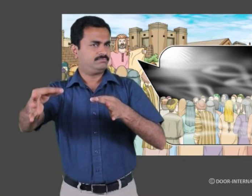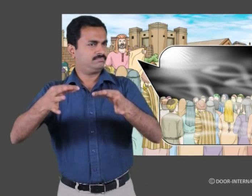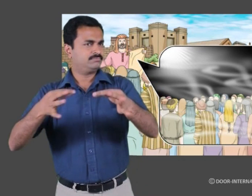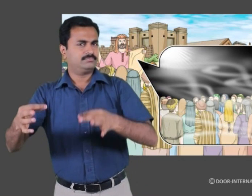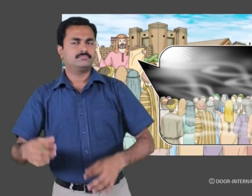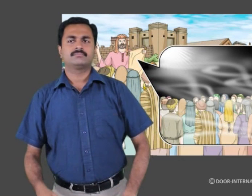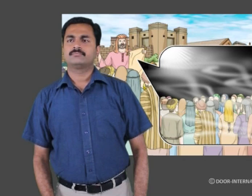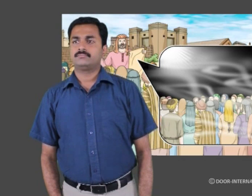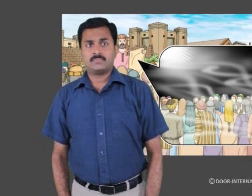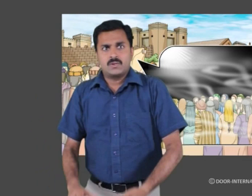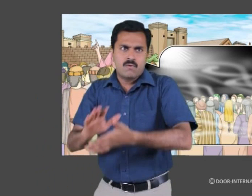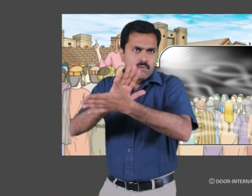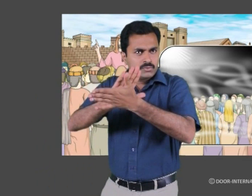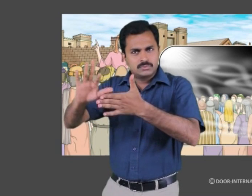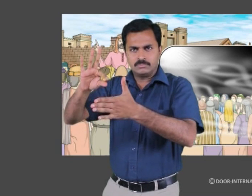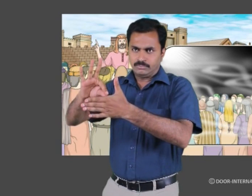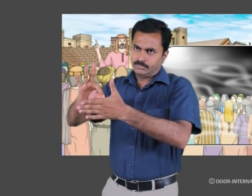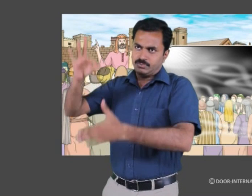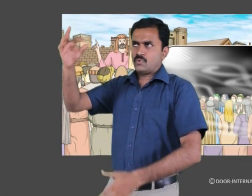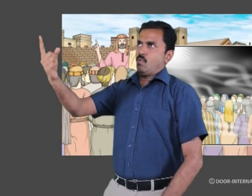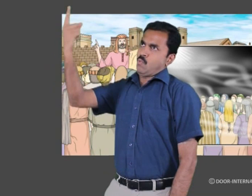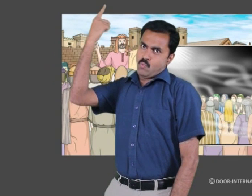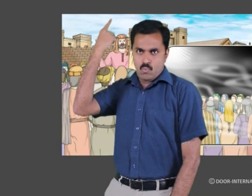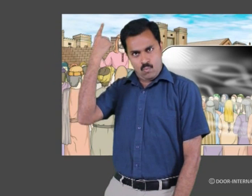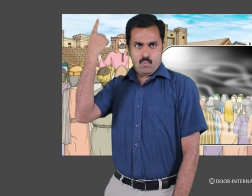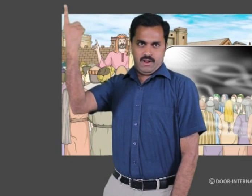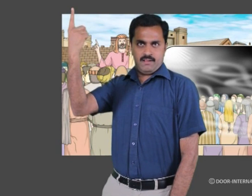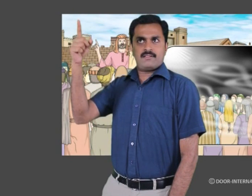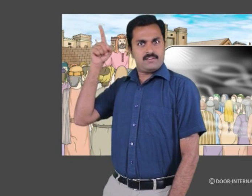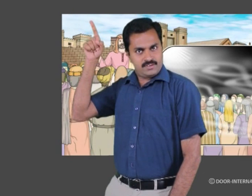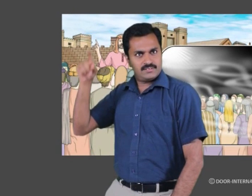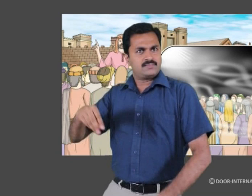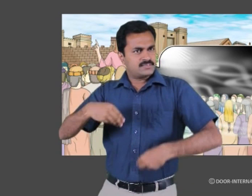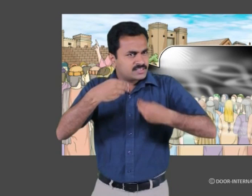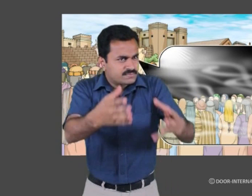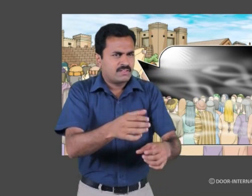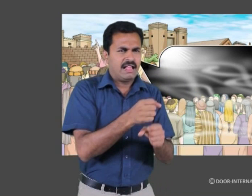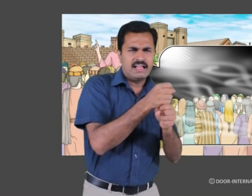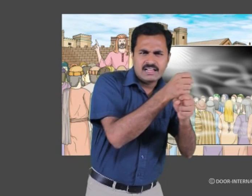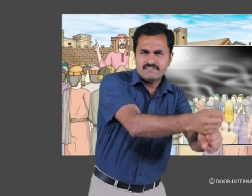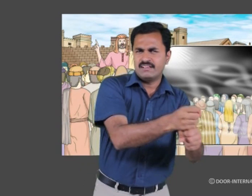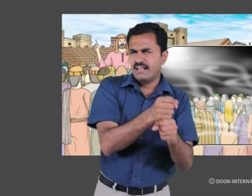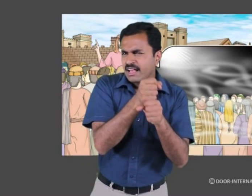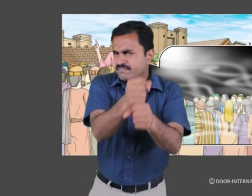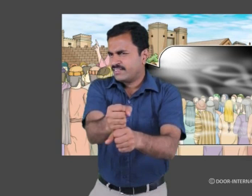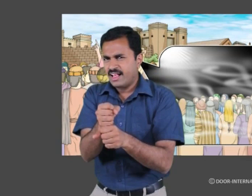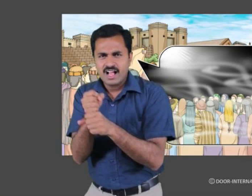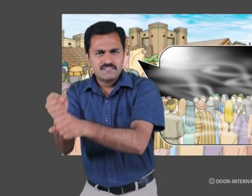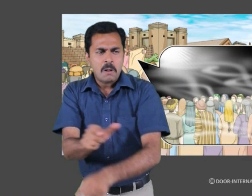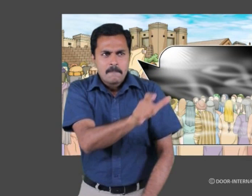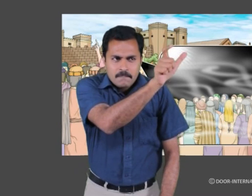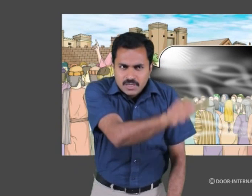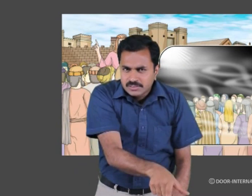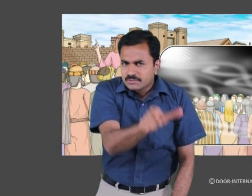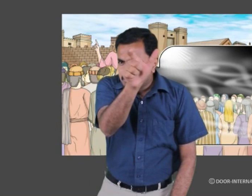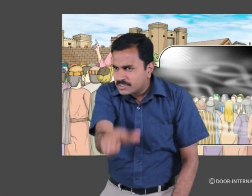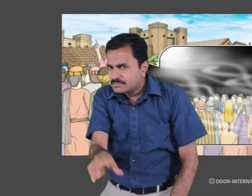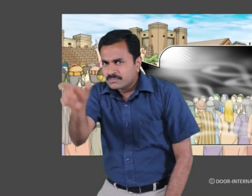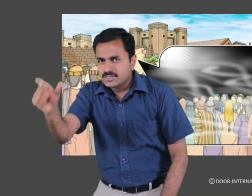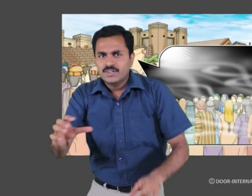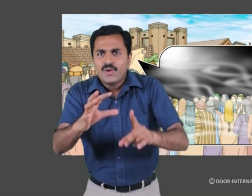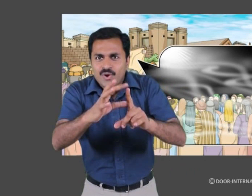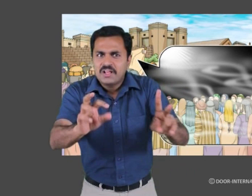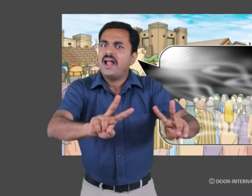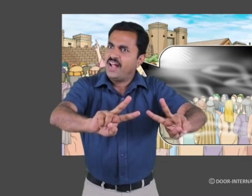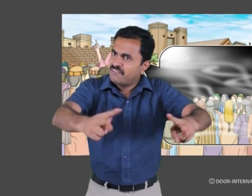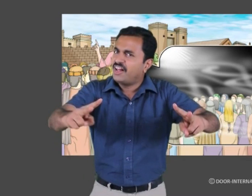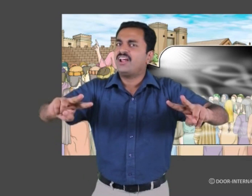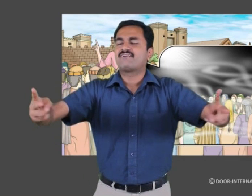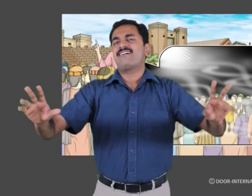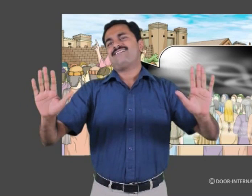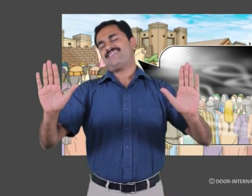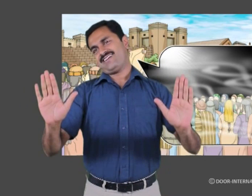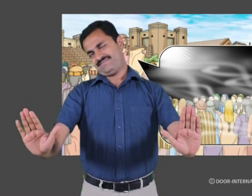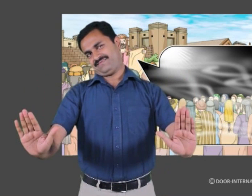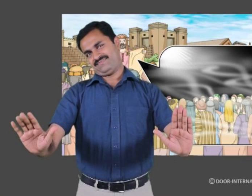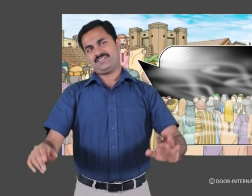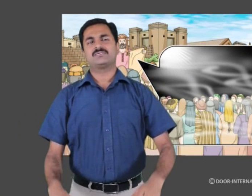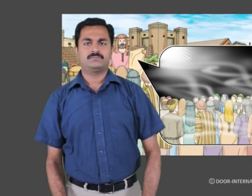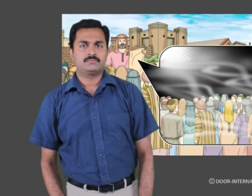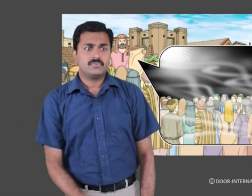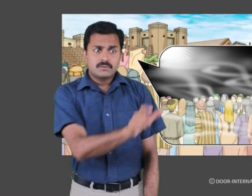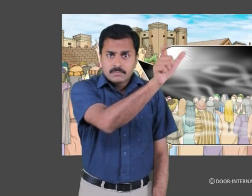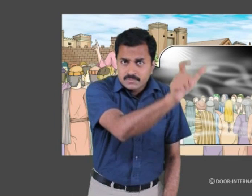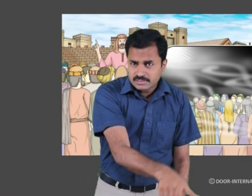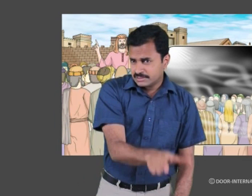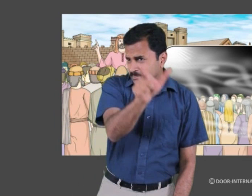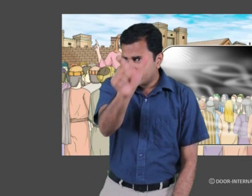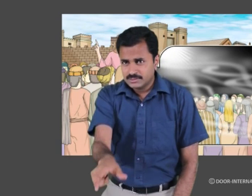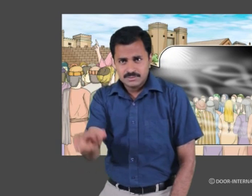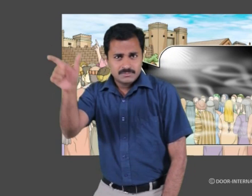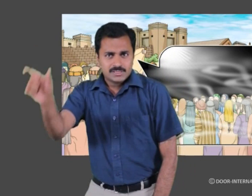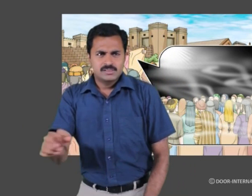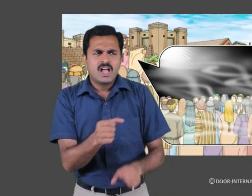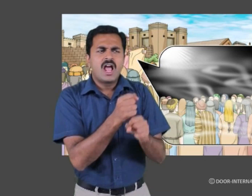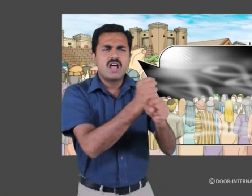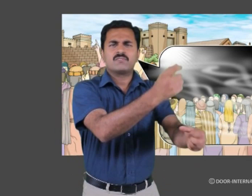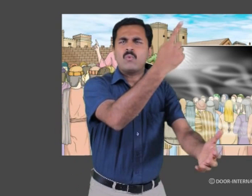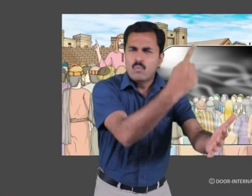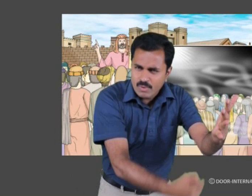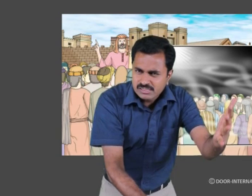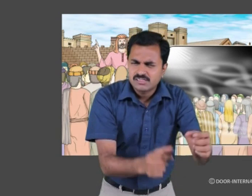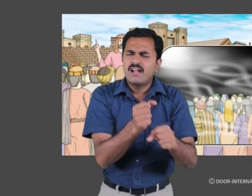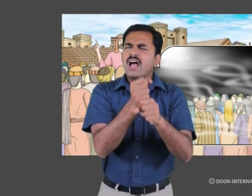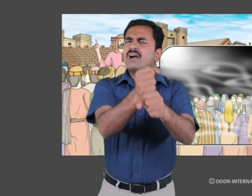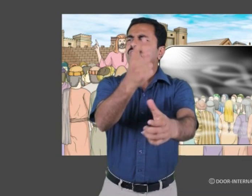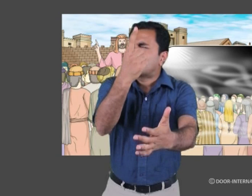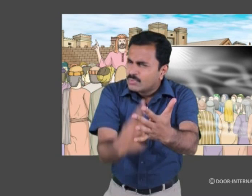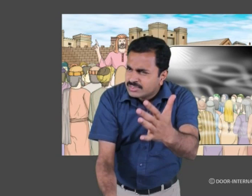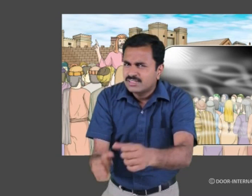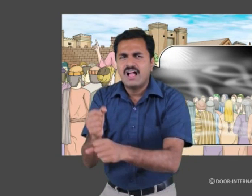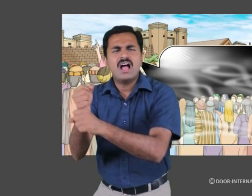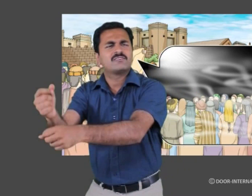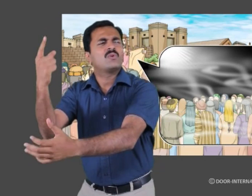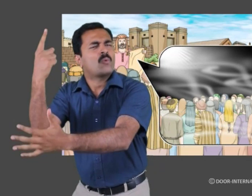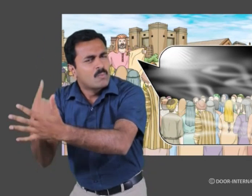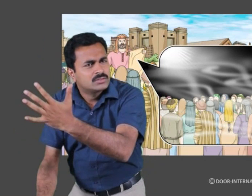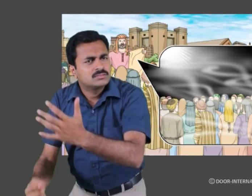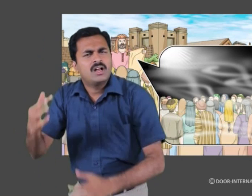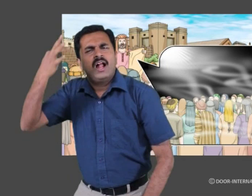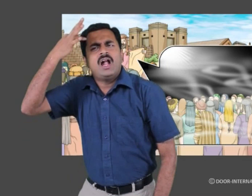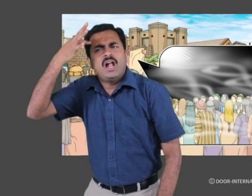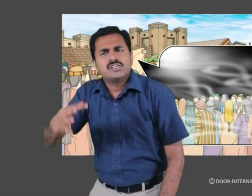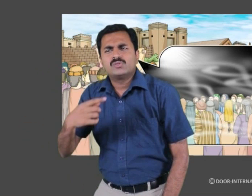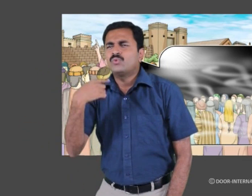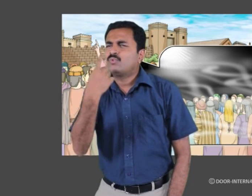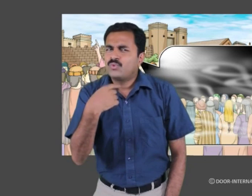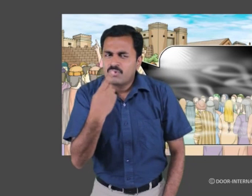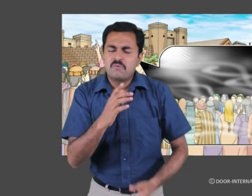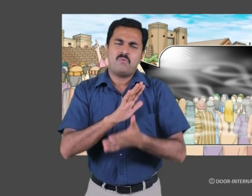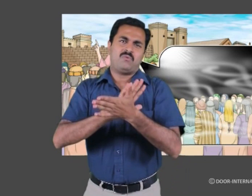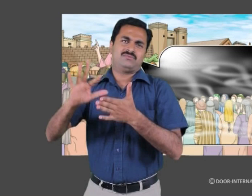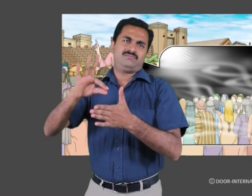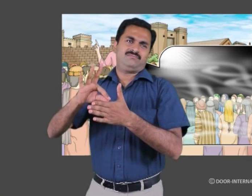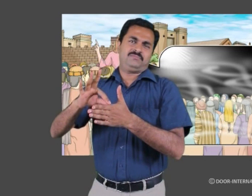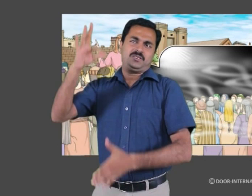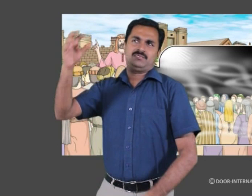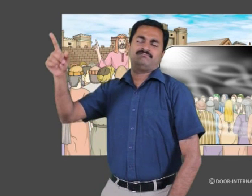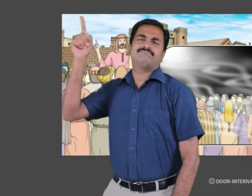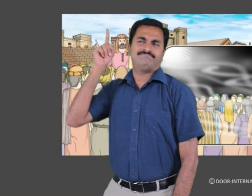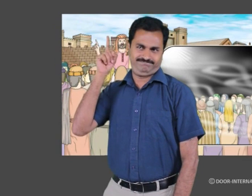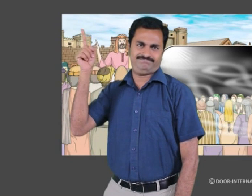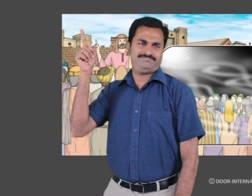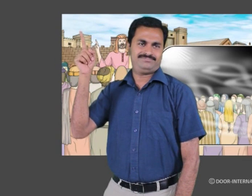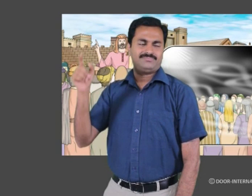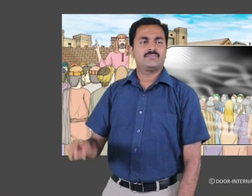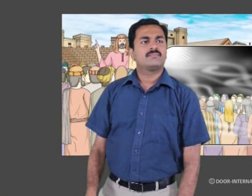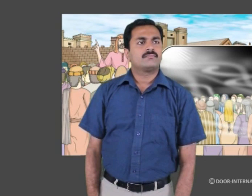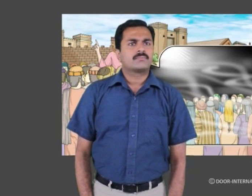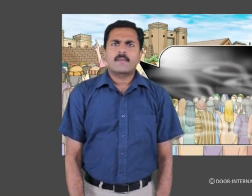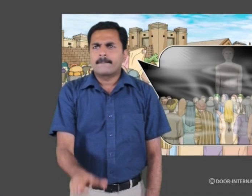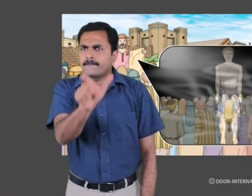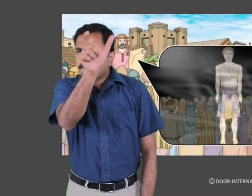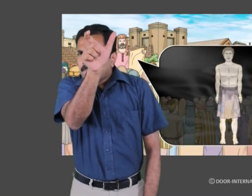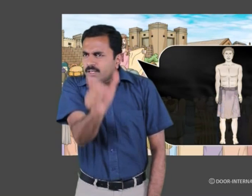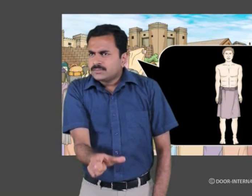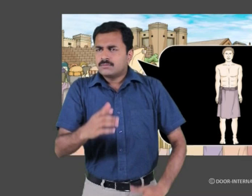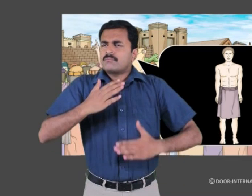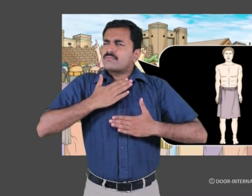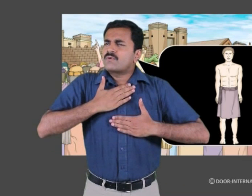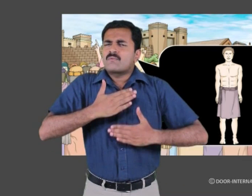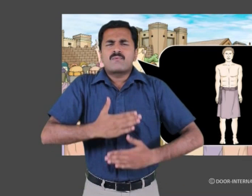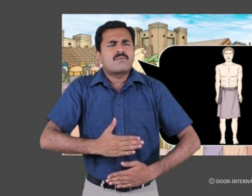All these are the work of one and the same Spirit, who apportions them to each one as He determines.